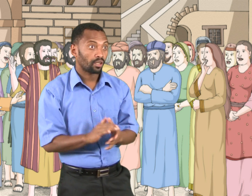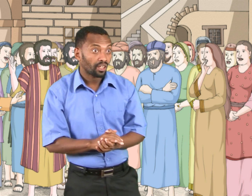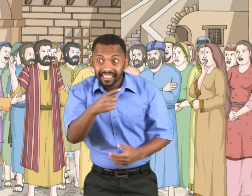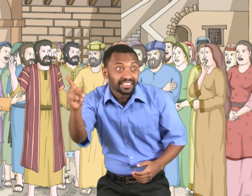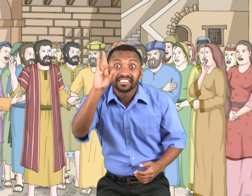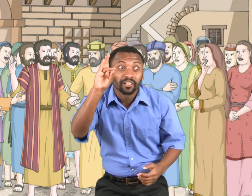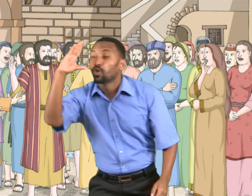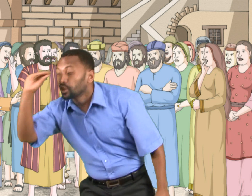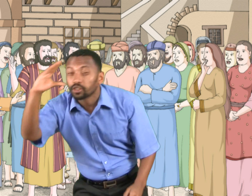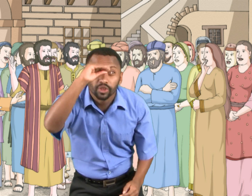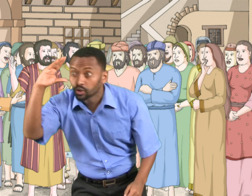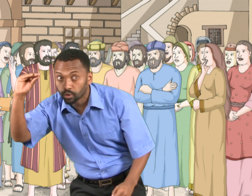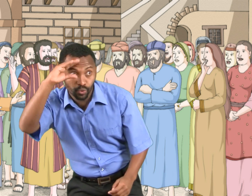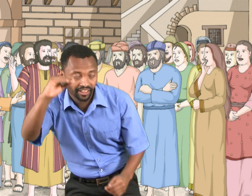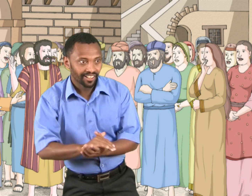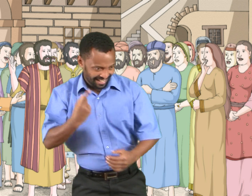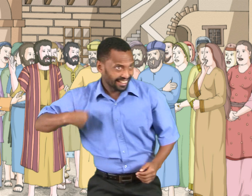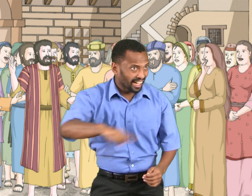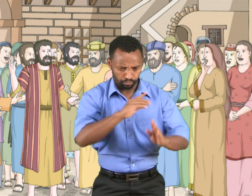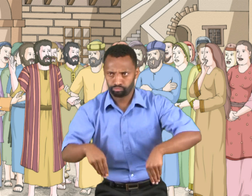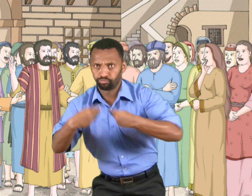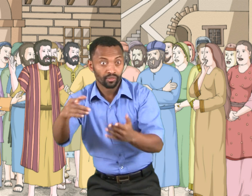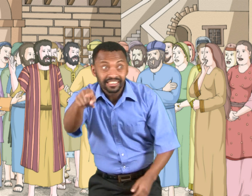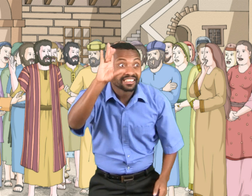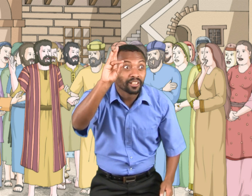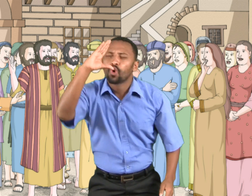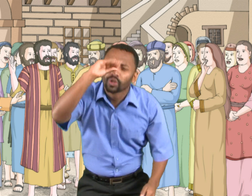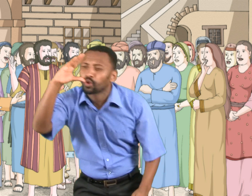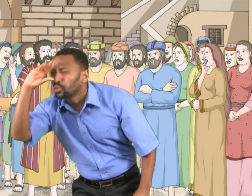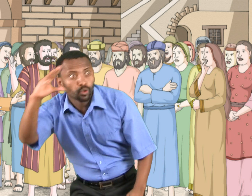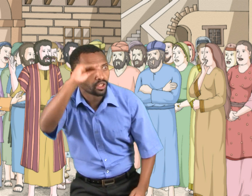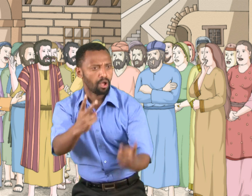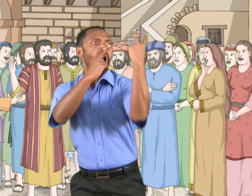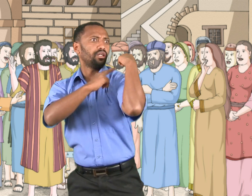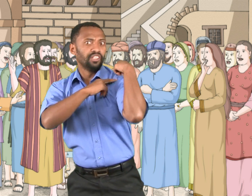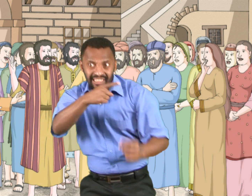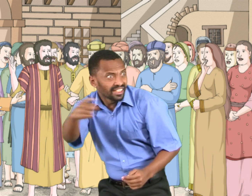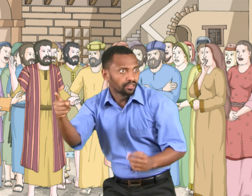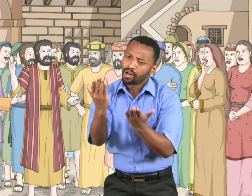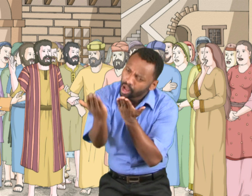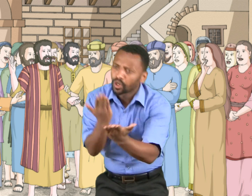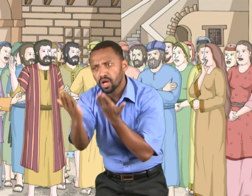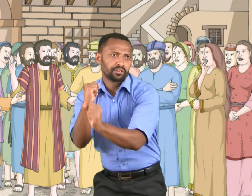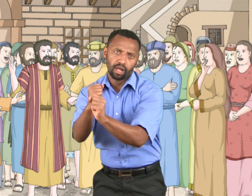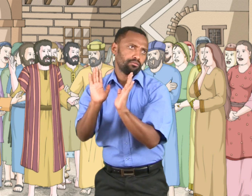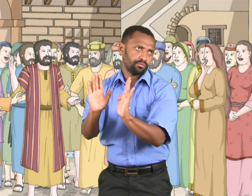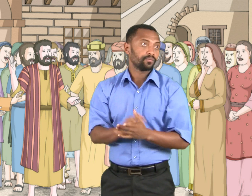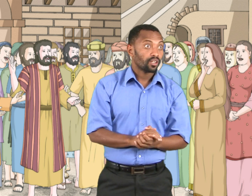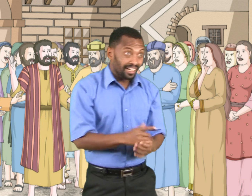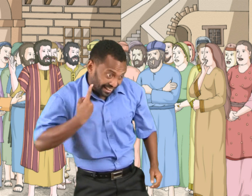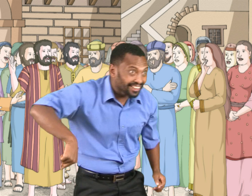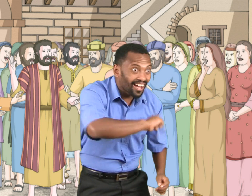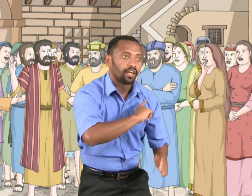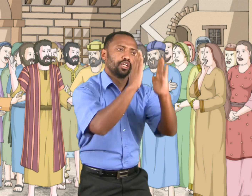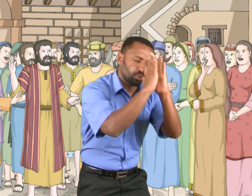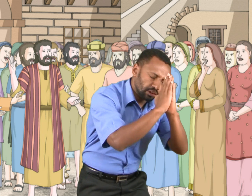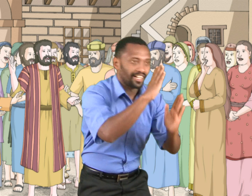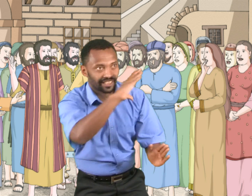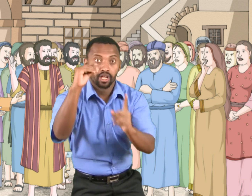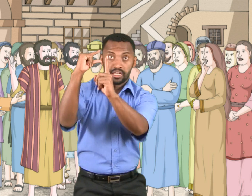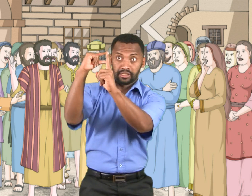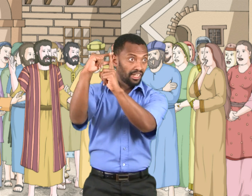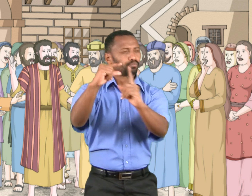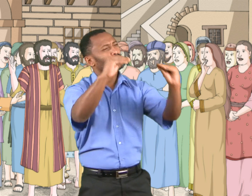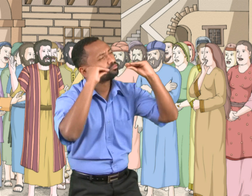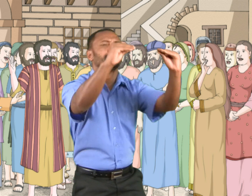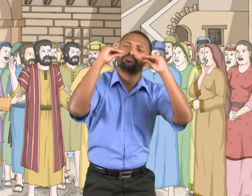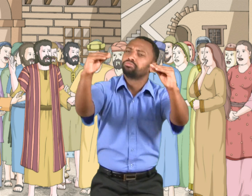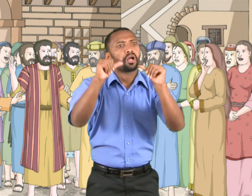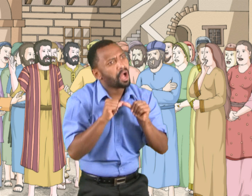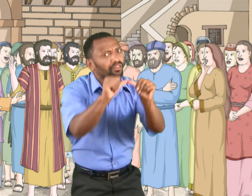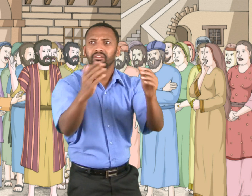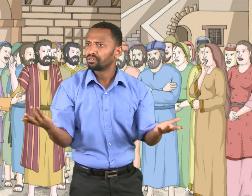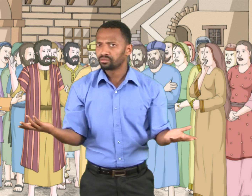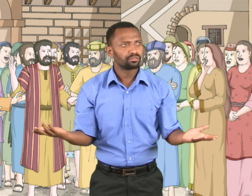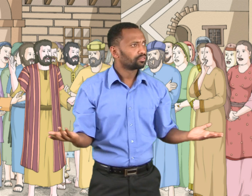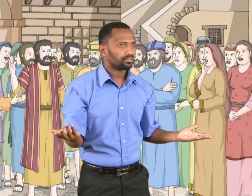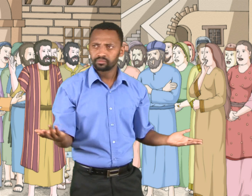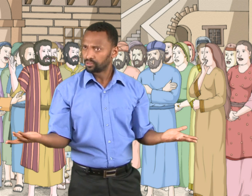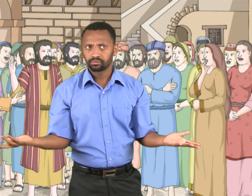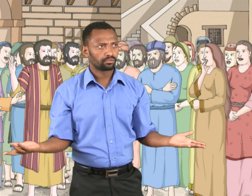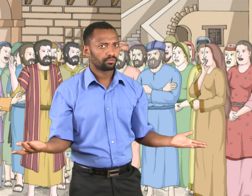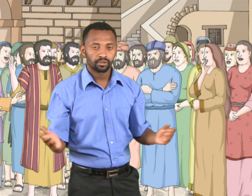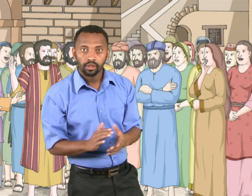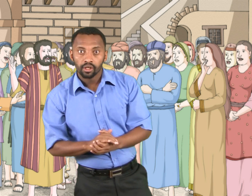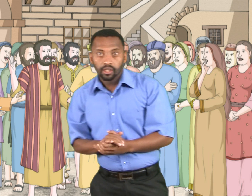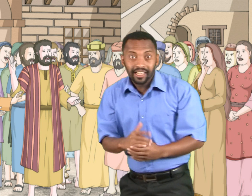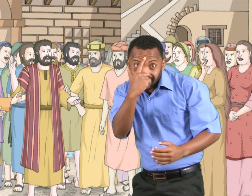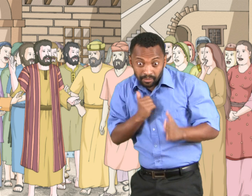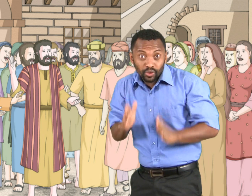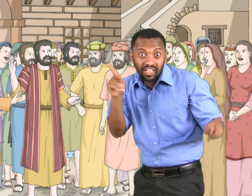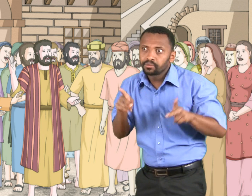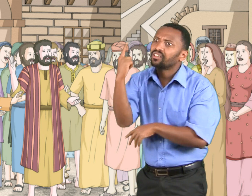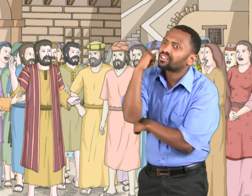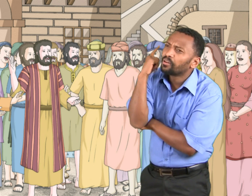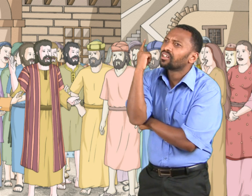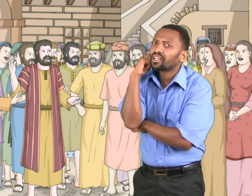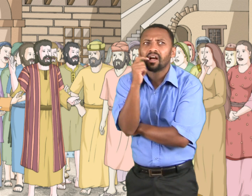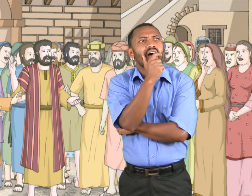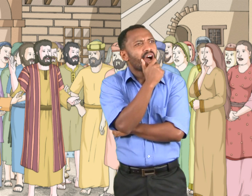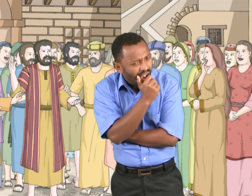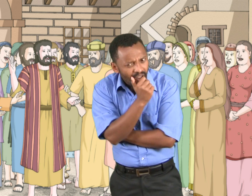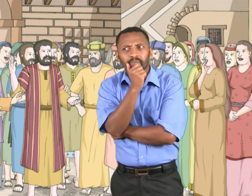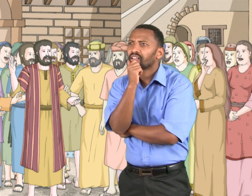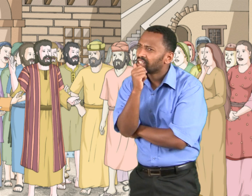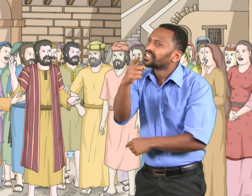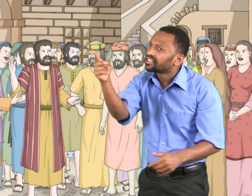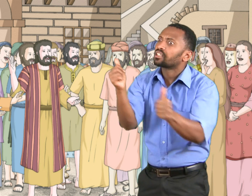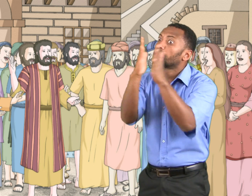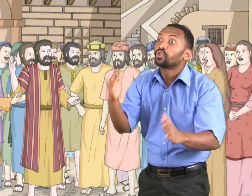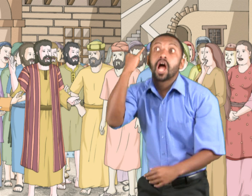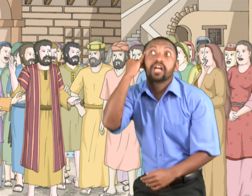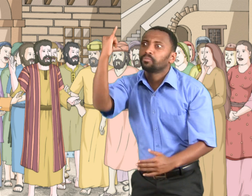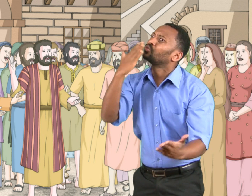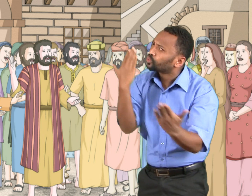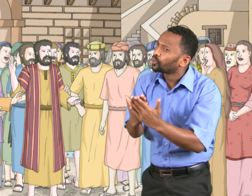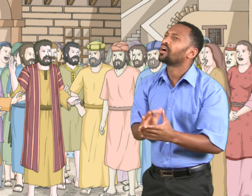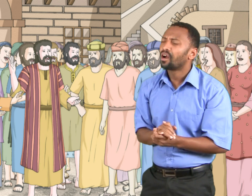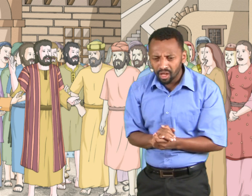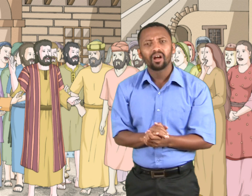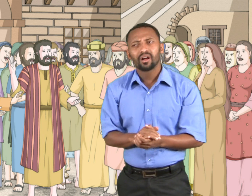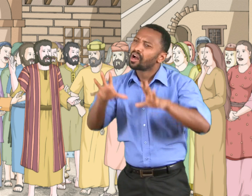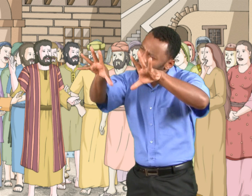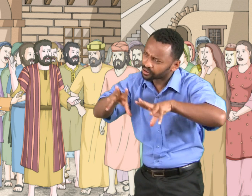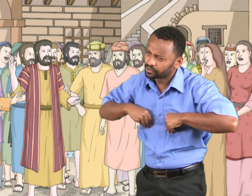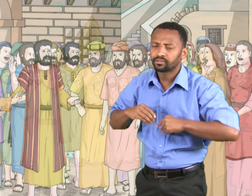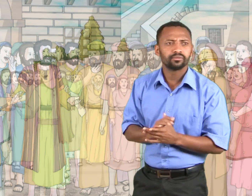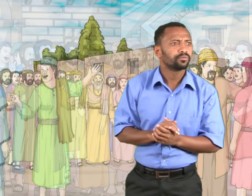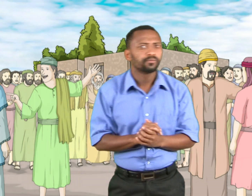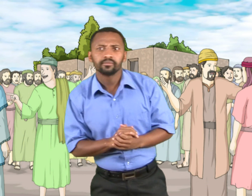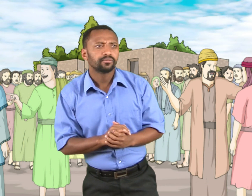We will appoint this responsibility to them and will devote ourselves to prayer and to the ministry of the word.”